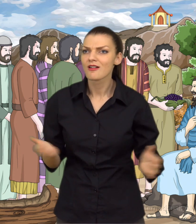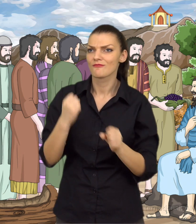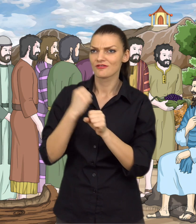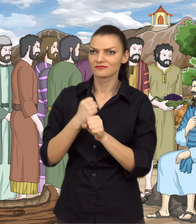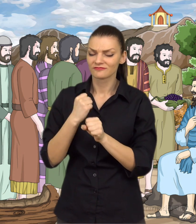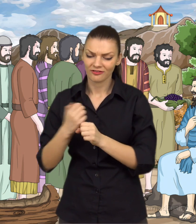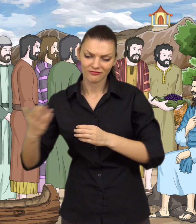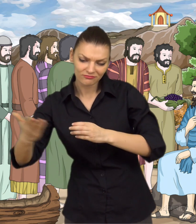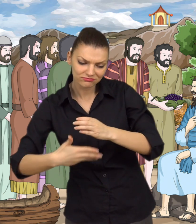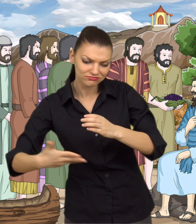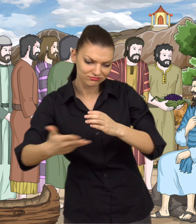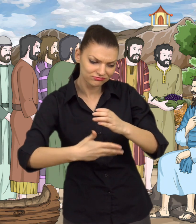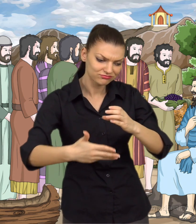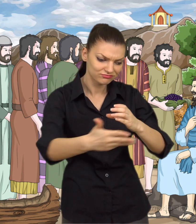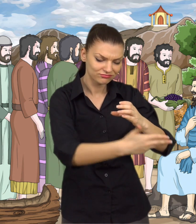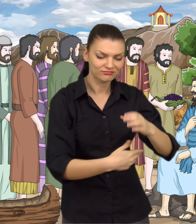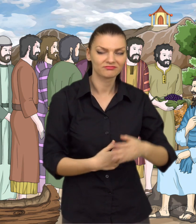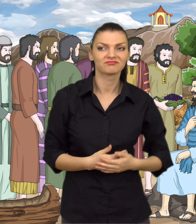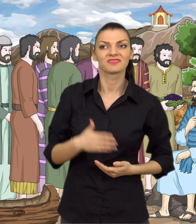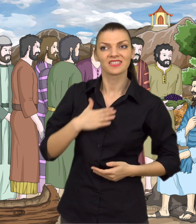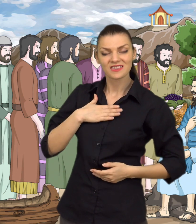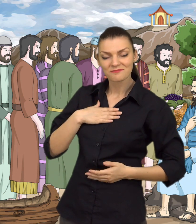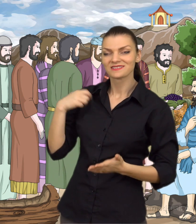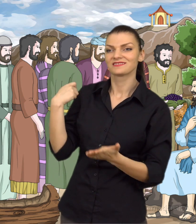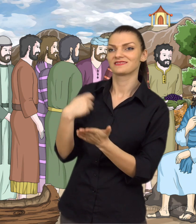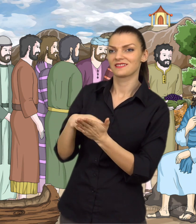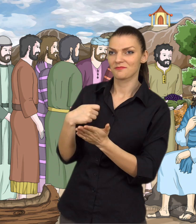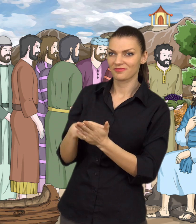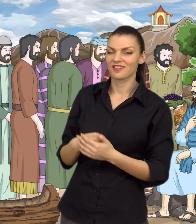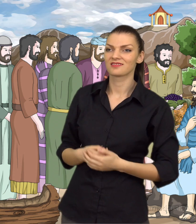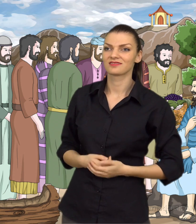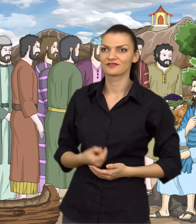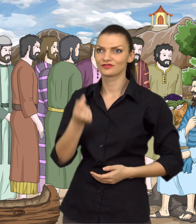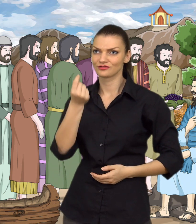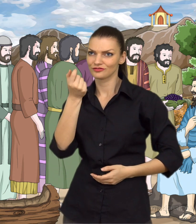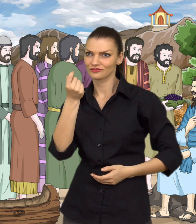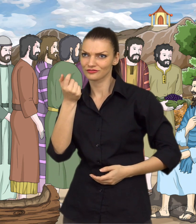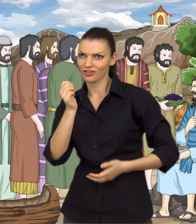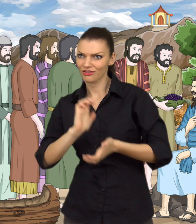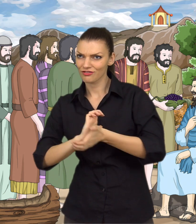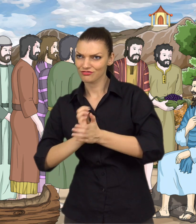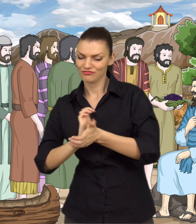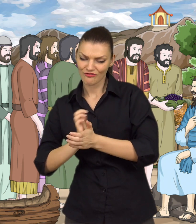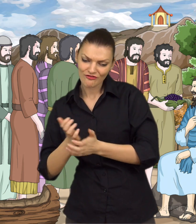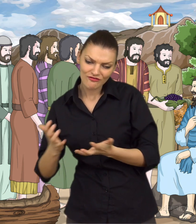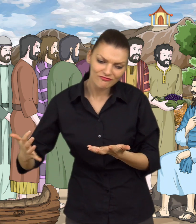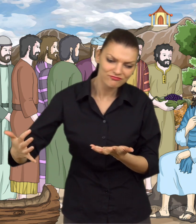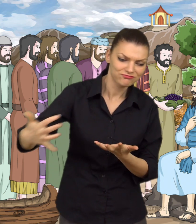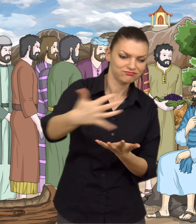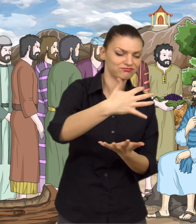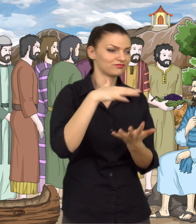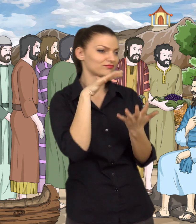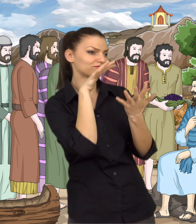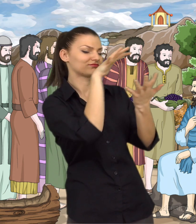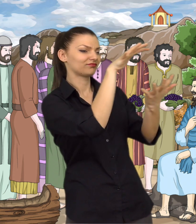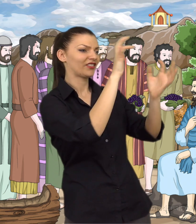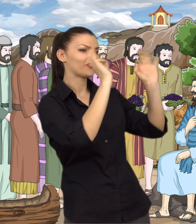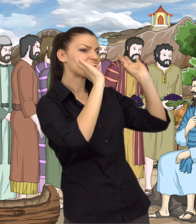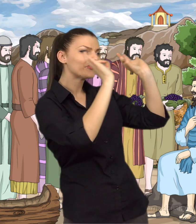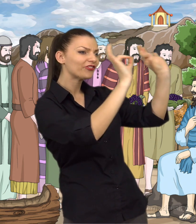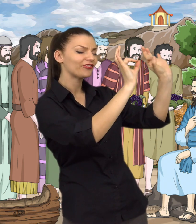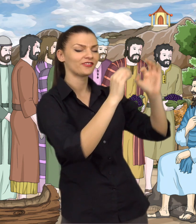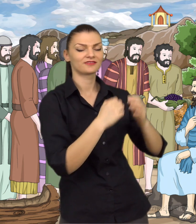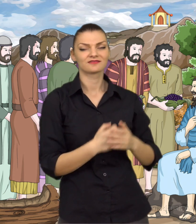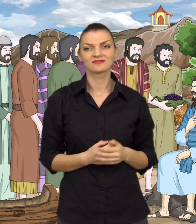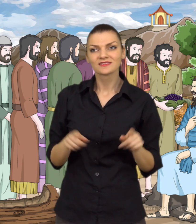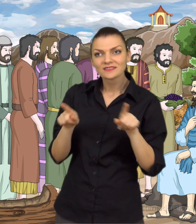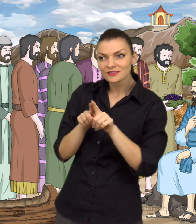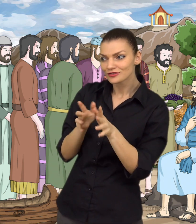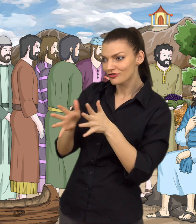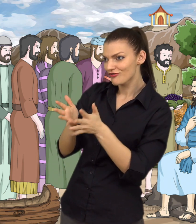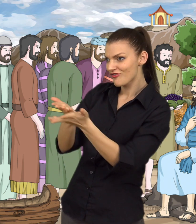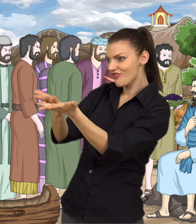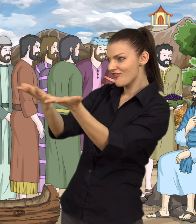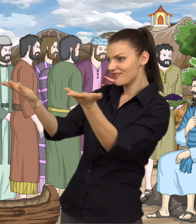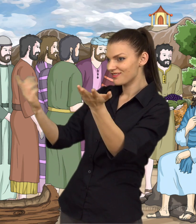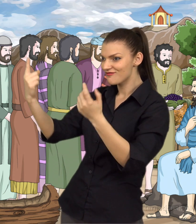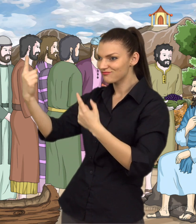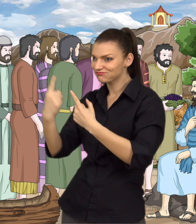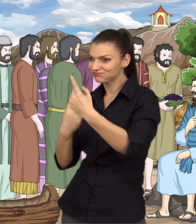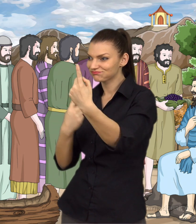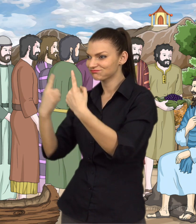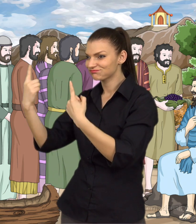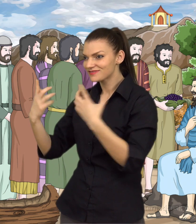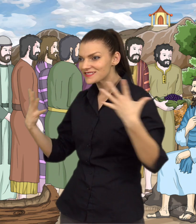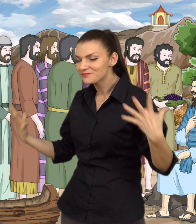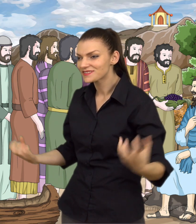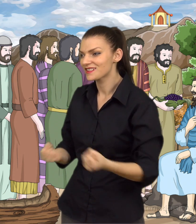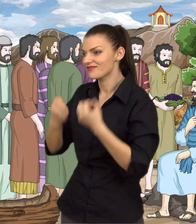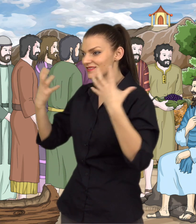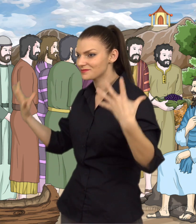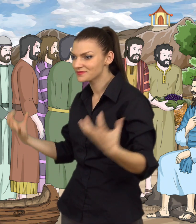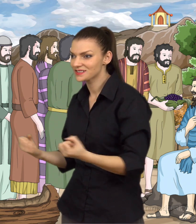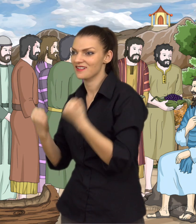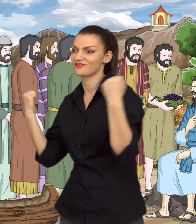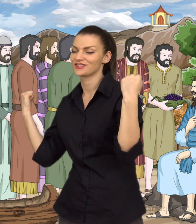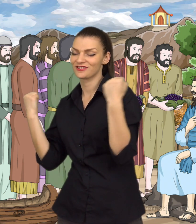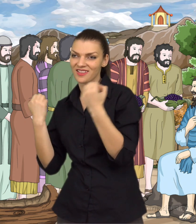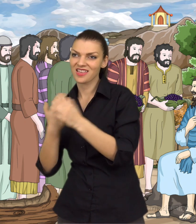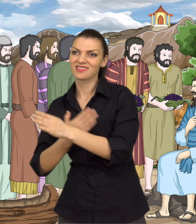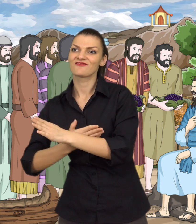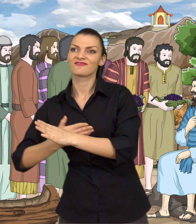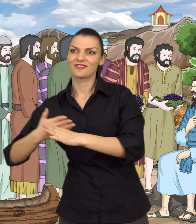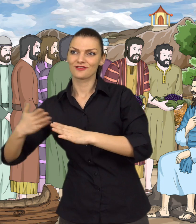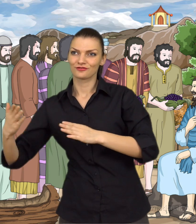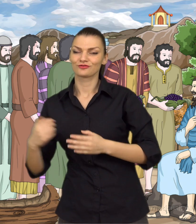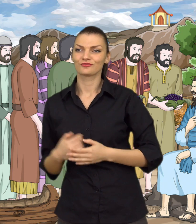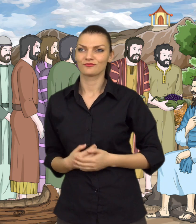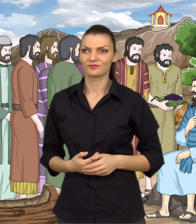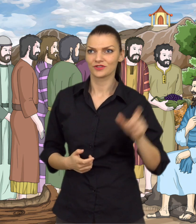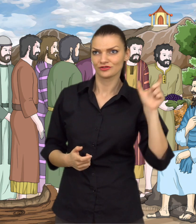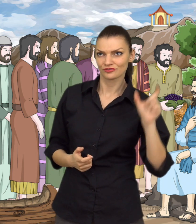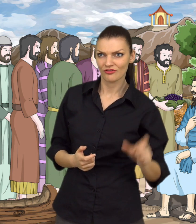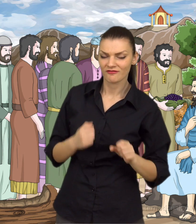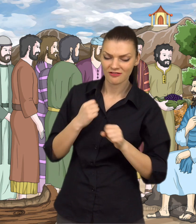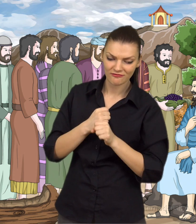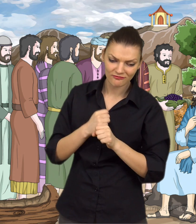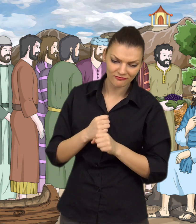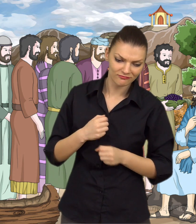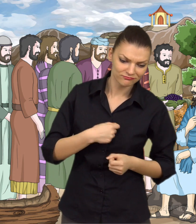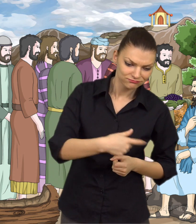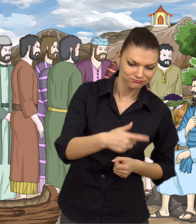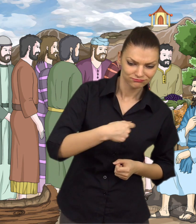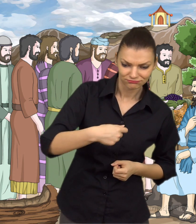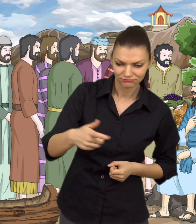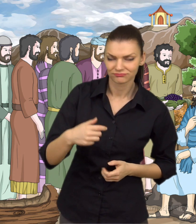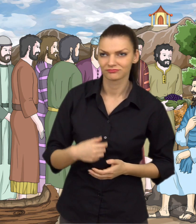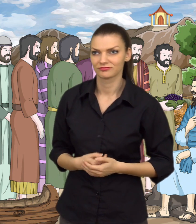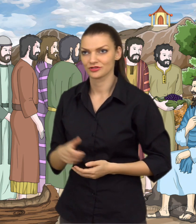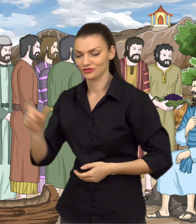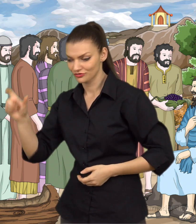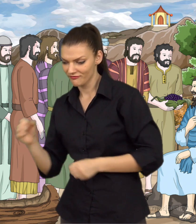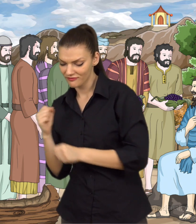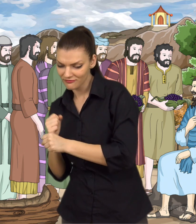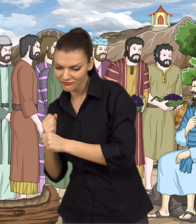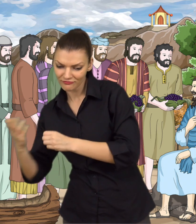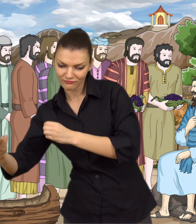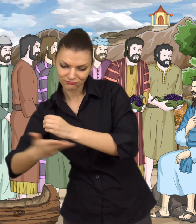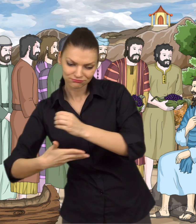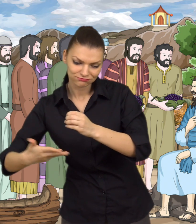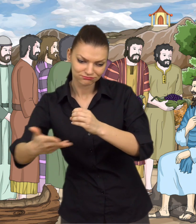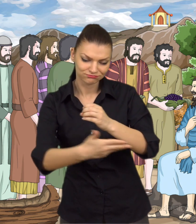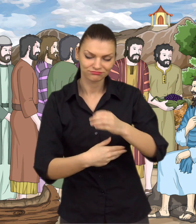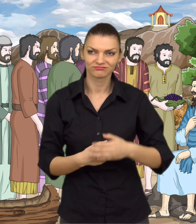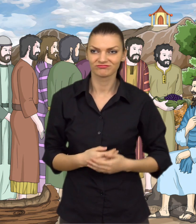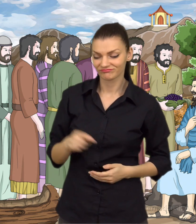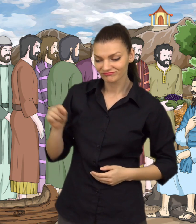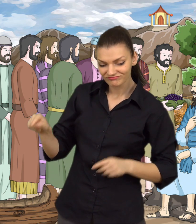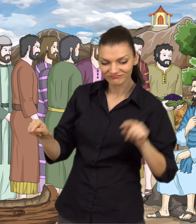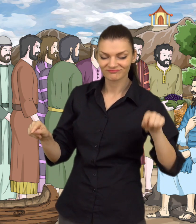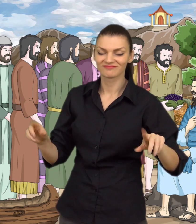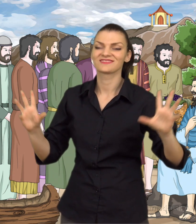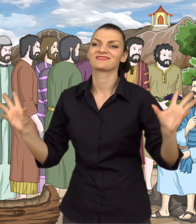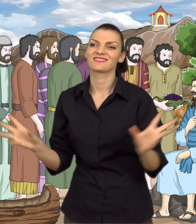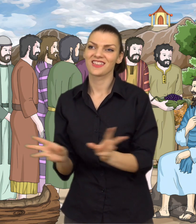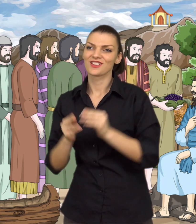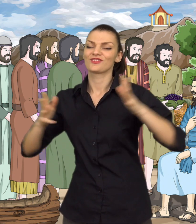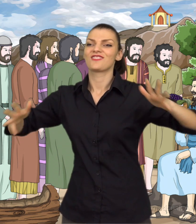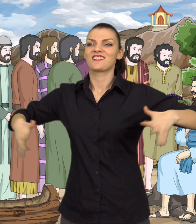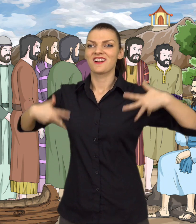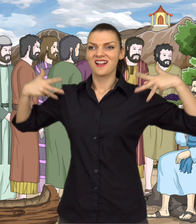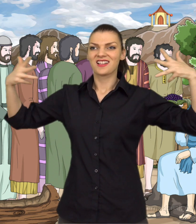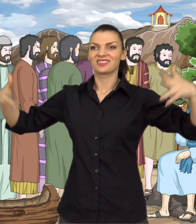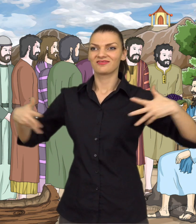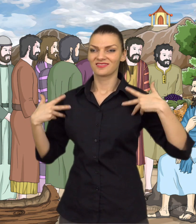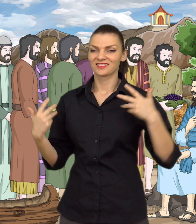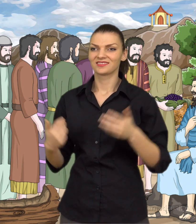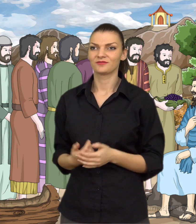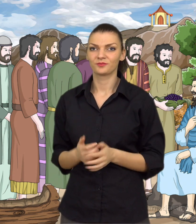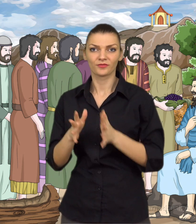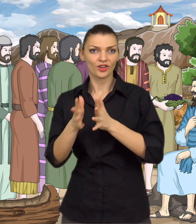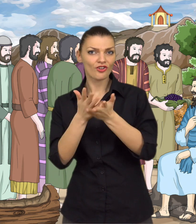Already the reaper draws his wages and gathers a crop for eternal life, so that the sower and the reaper may rejoice together.